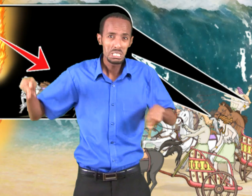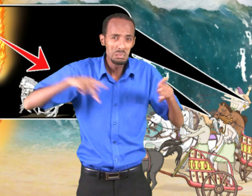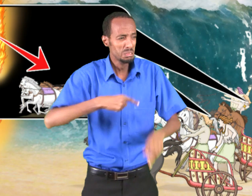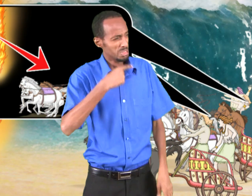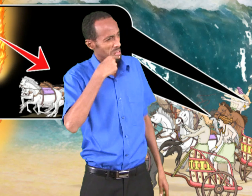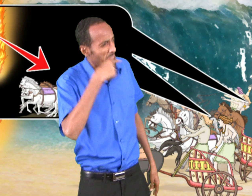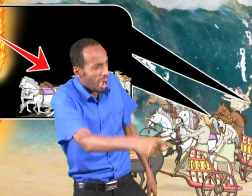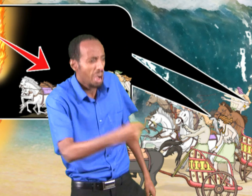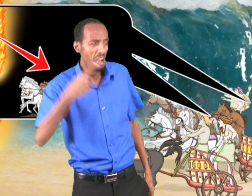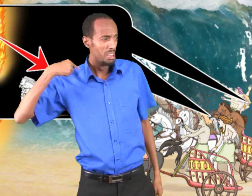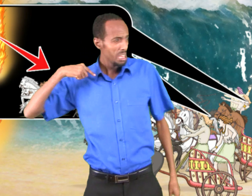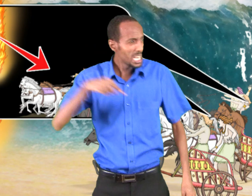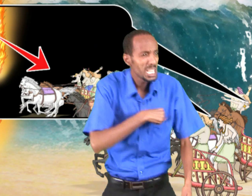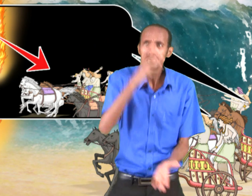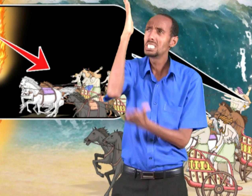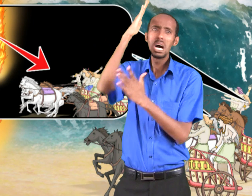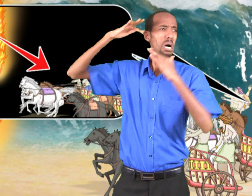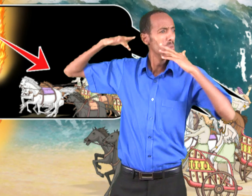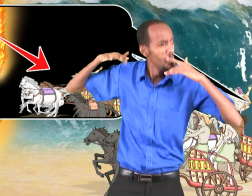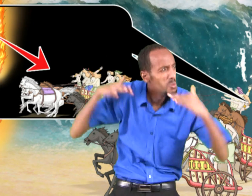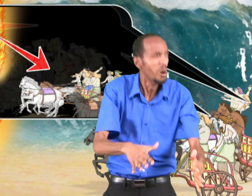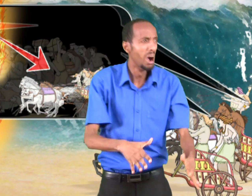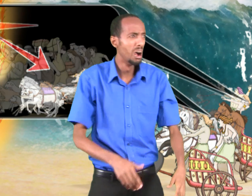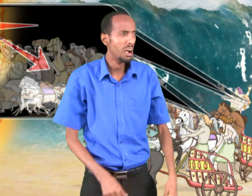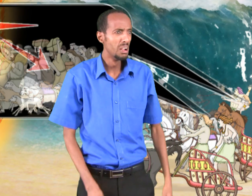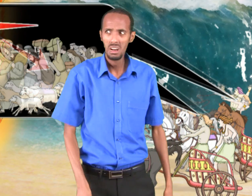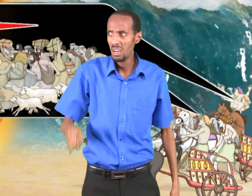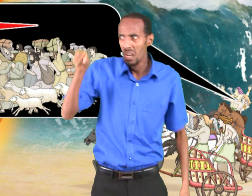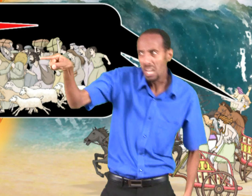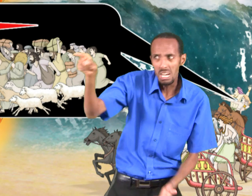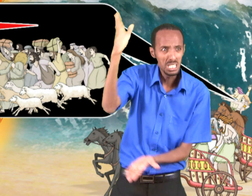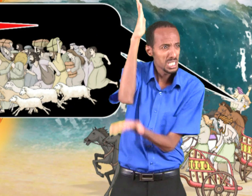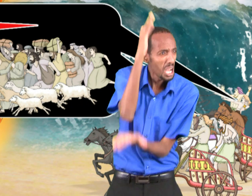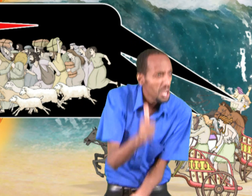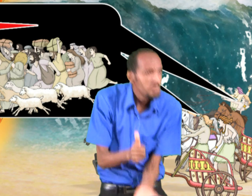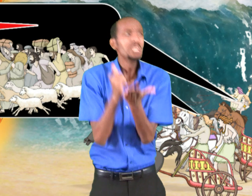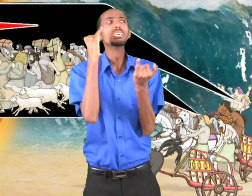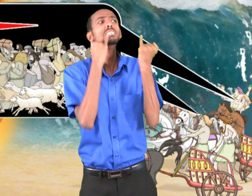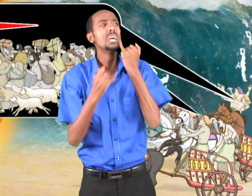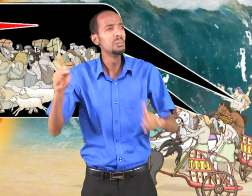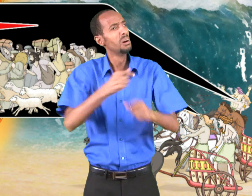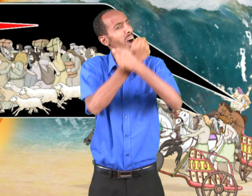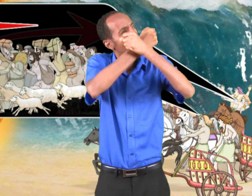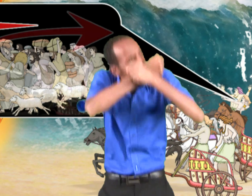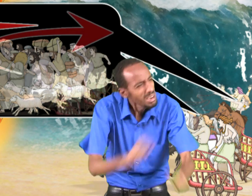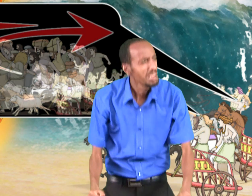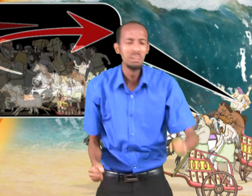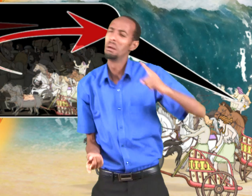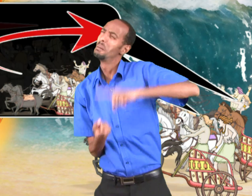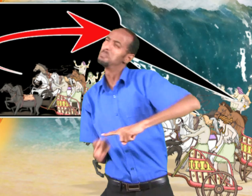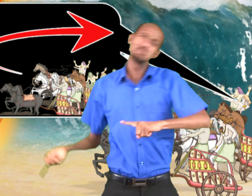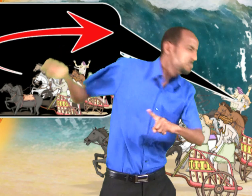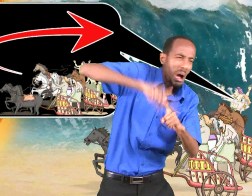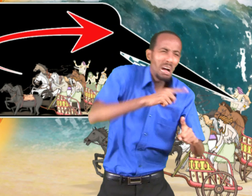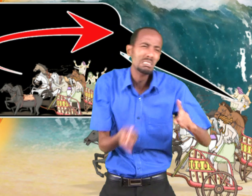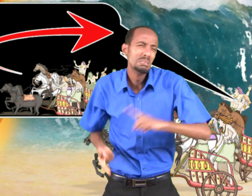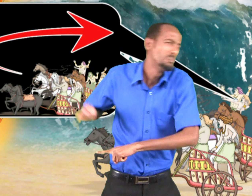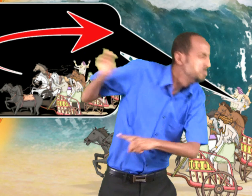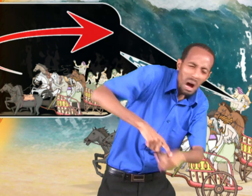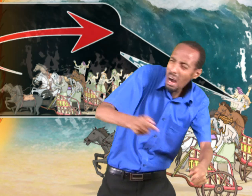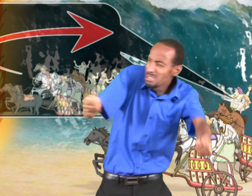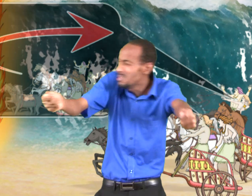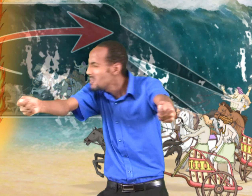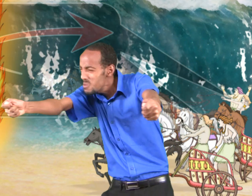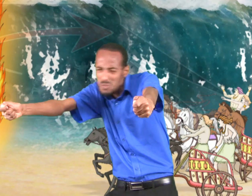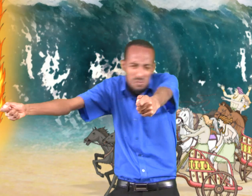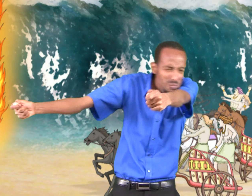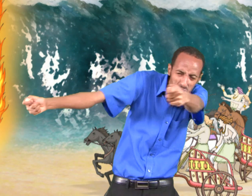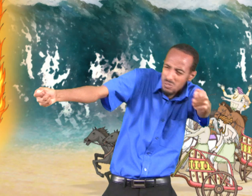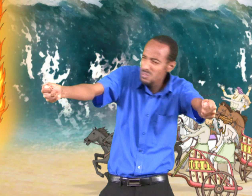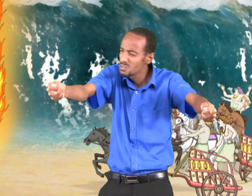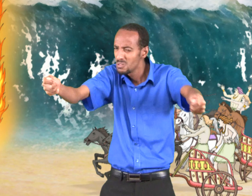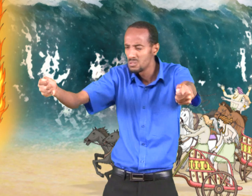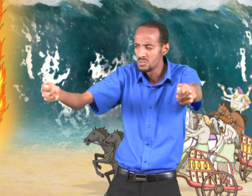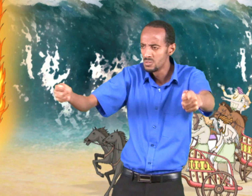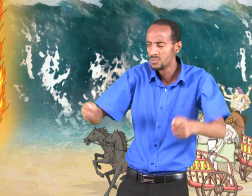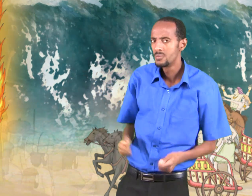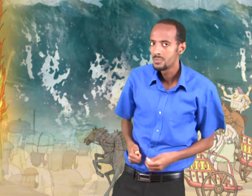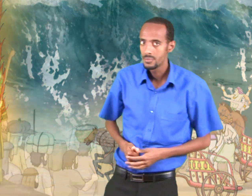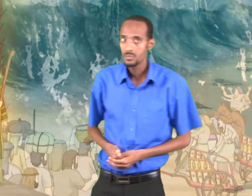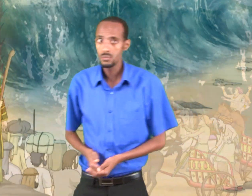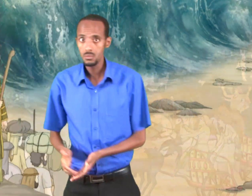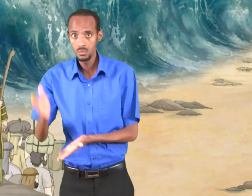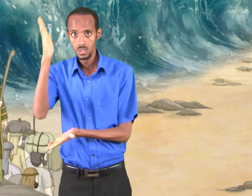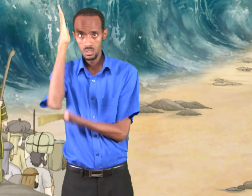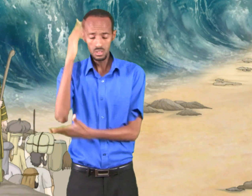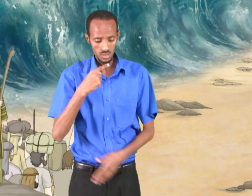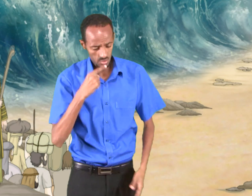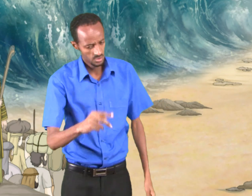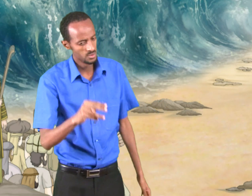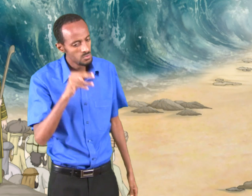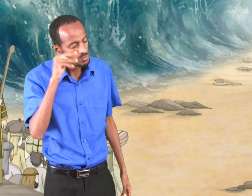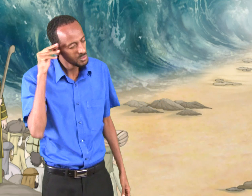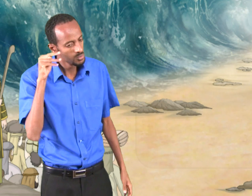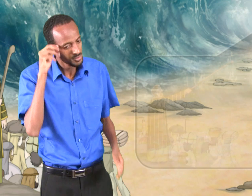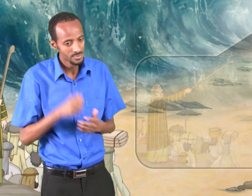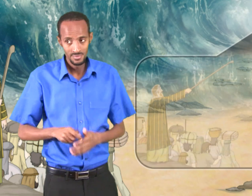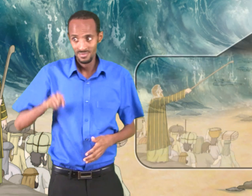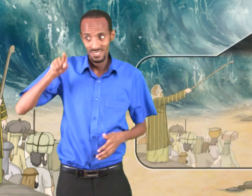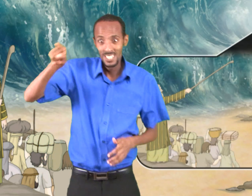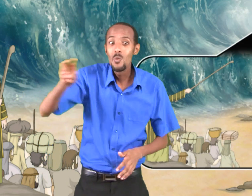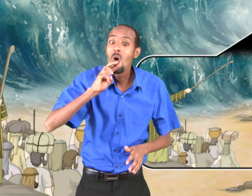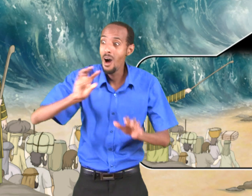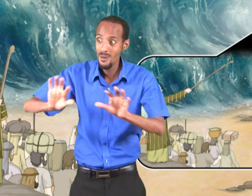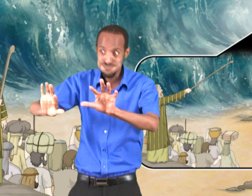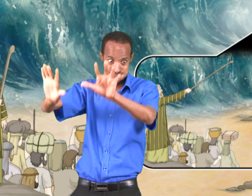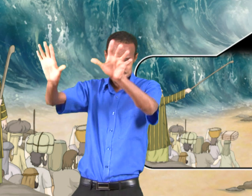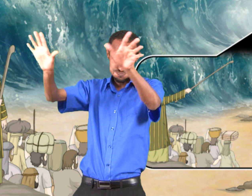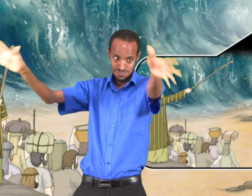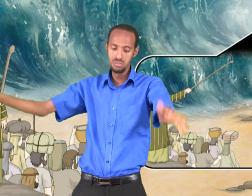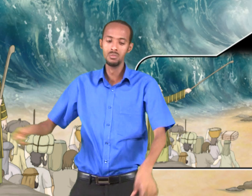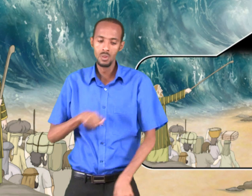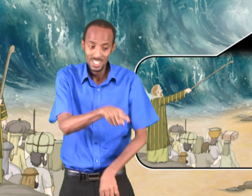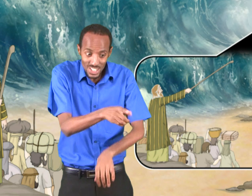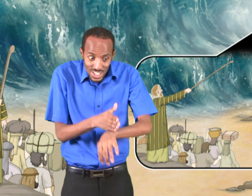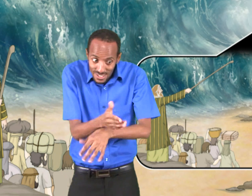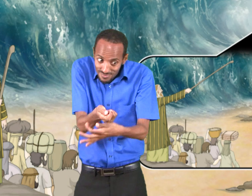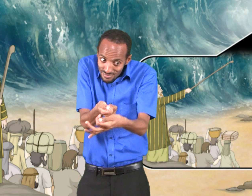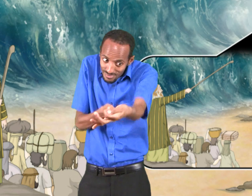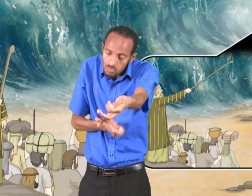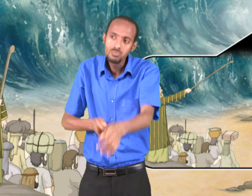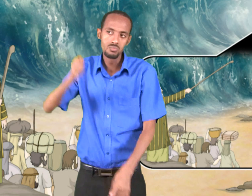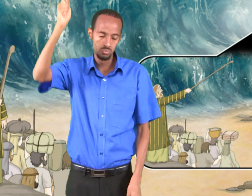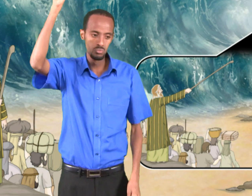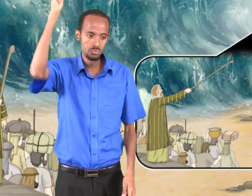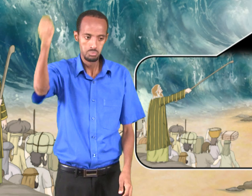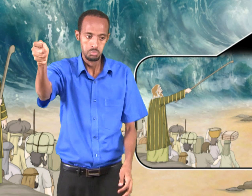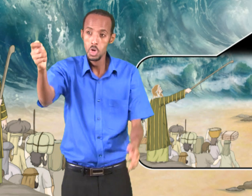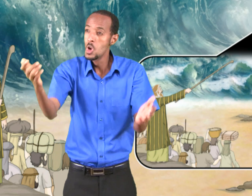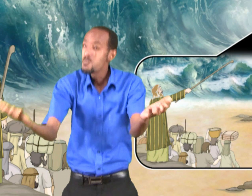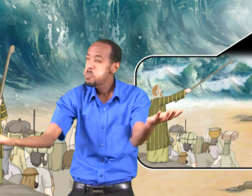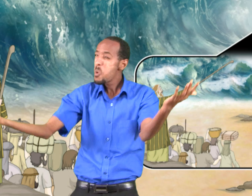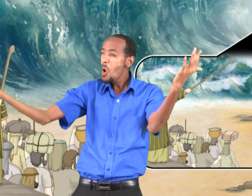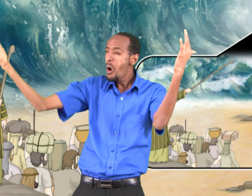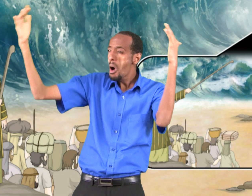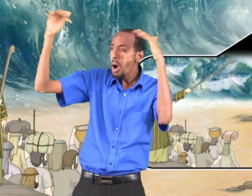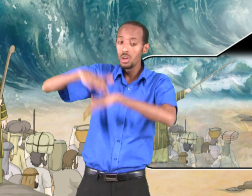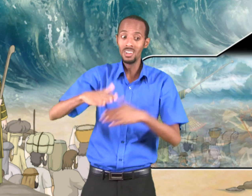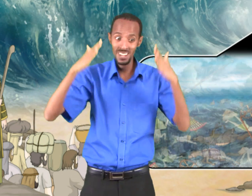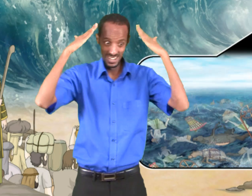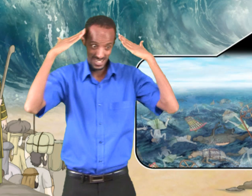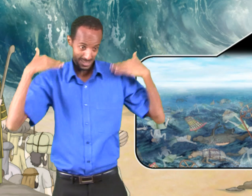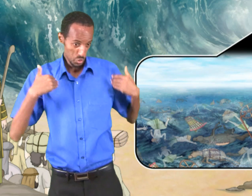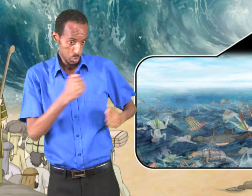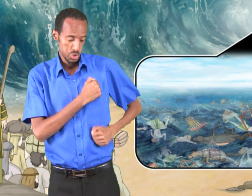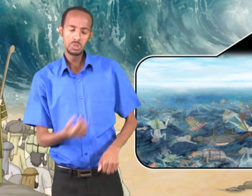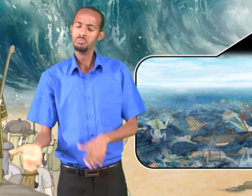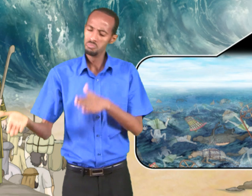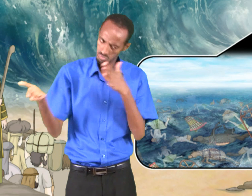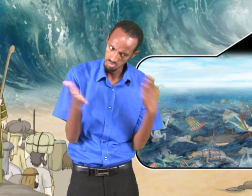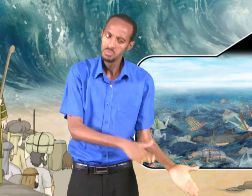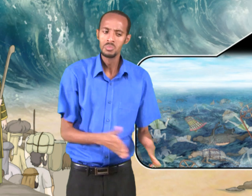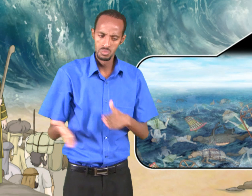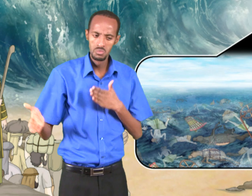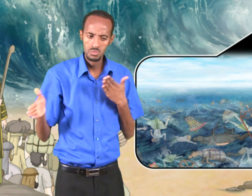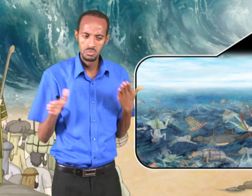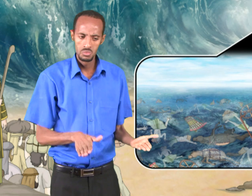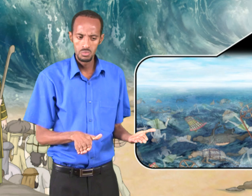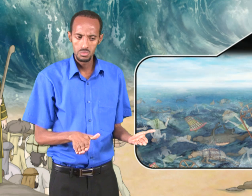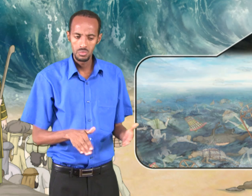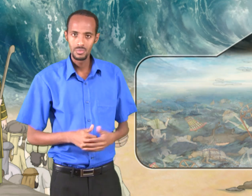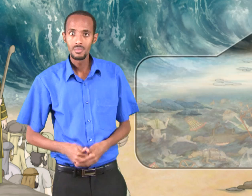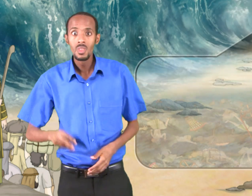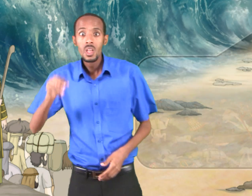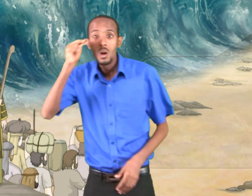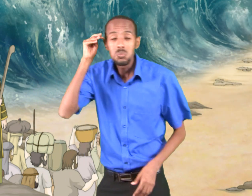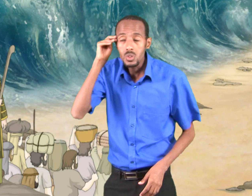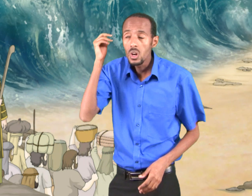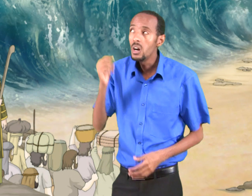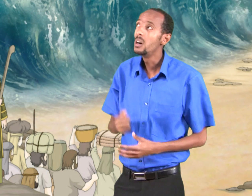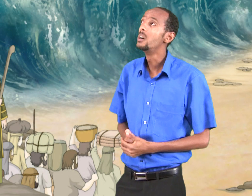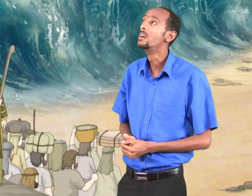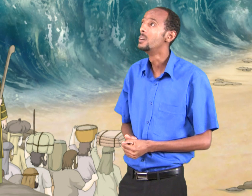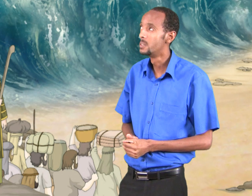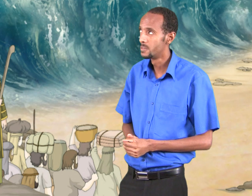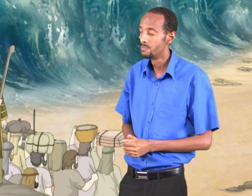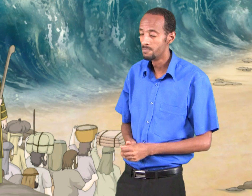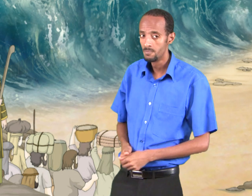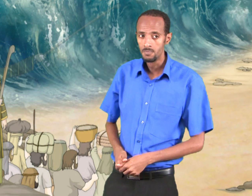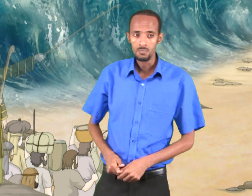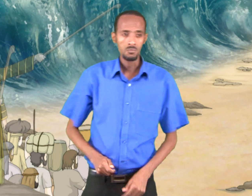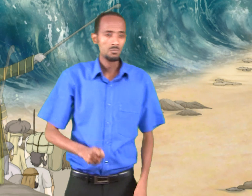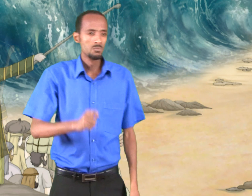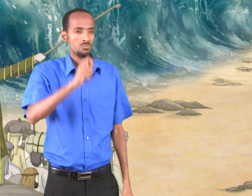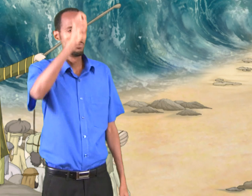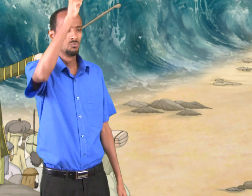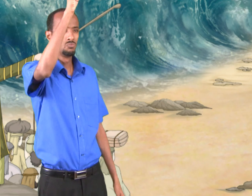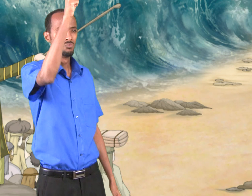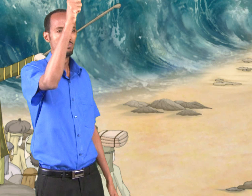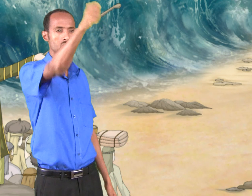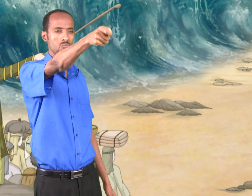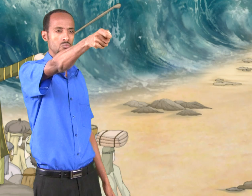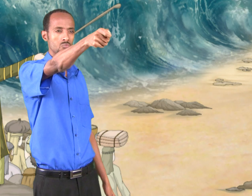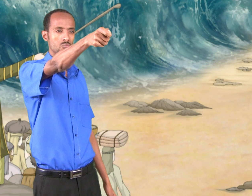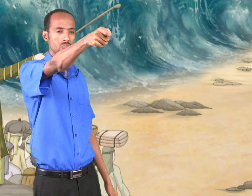“Let us flee from the Israelites,” said the Egyptians, “for the LORD is fighting for them against Egypt!” Then the LORD said to Moses, “Stretch out your hand over the sea, so that the waters may flow back over the Egyptians and their chariots and horsemen.”